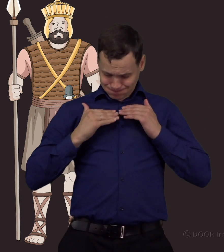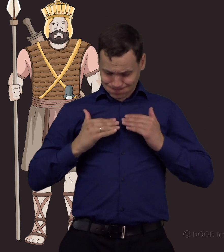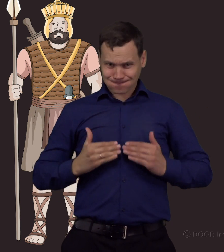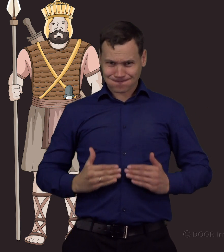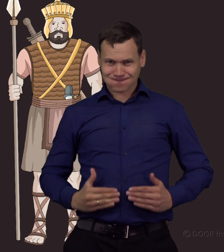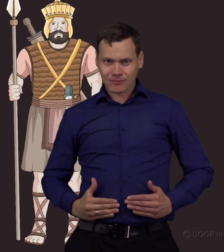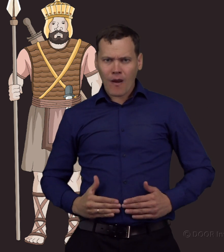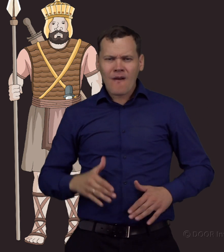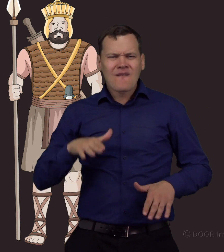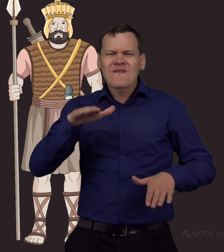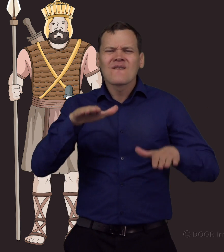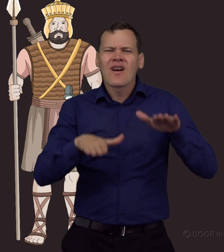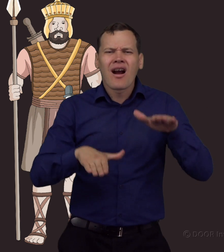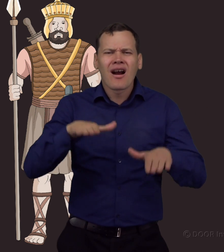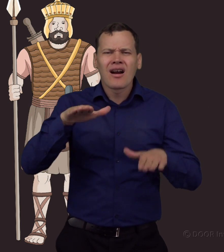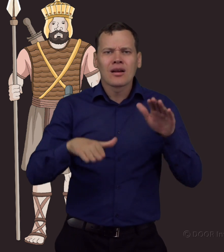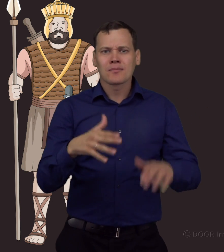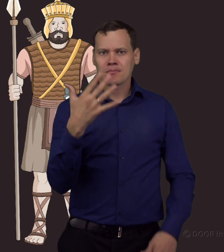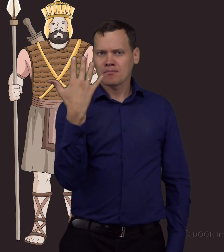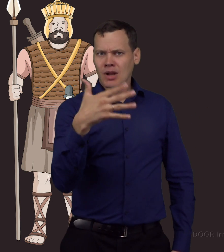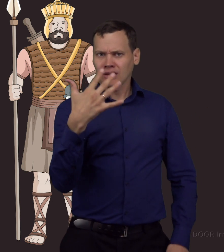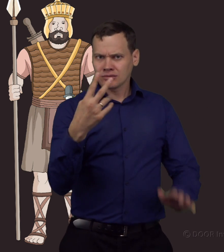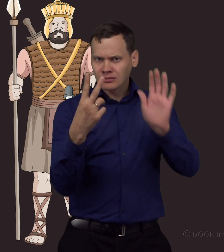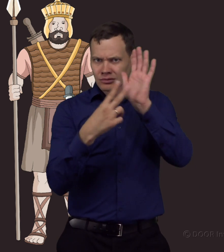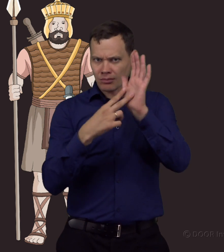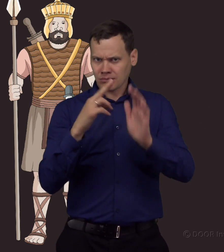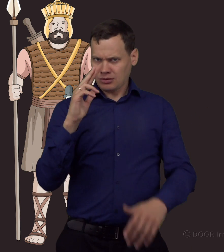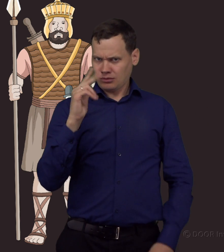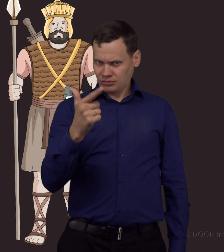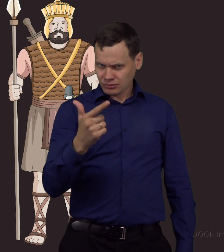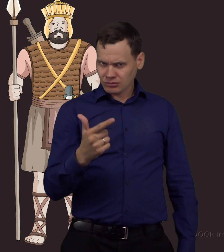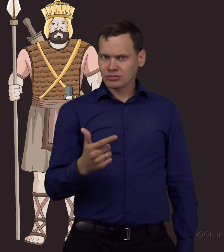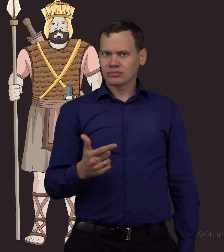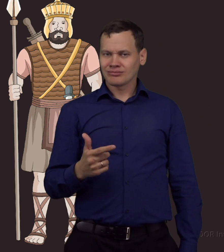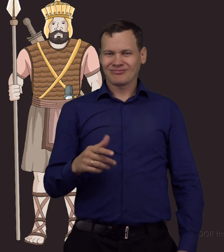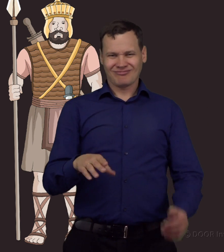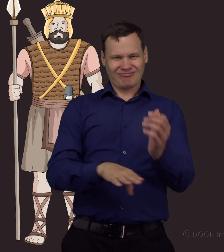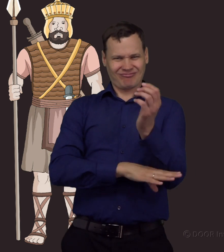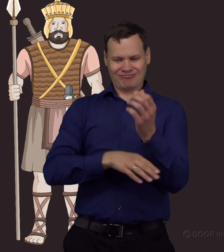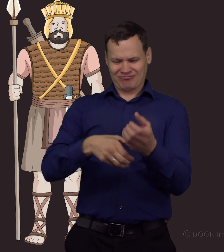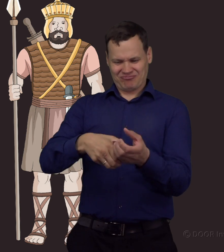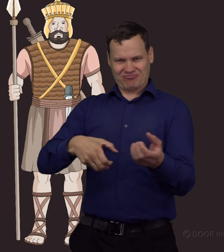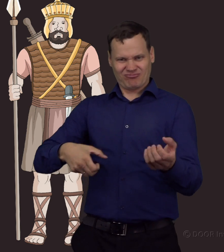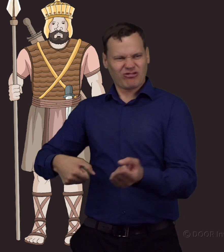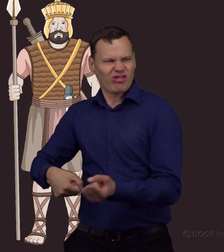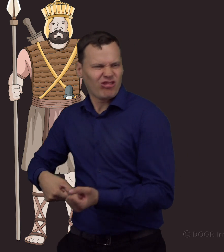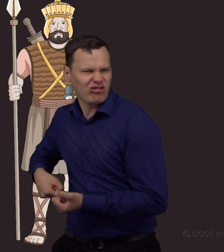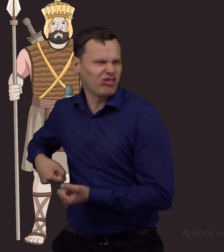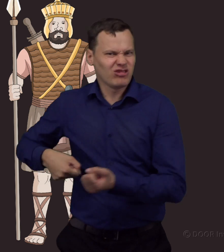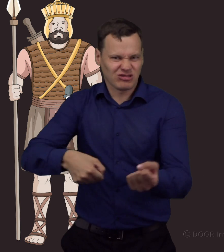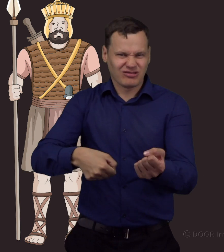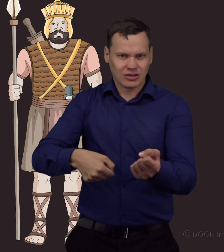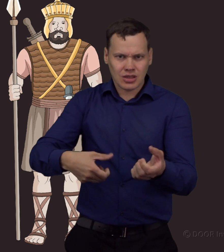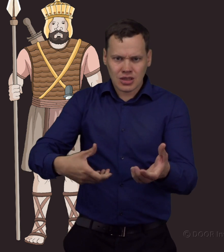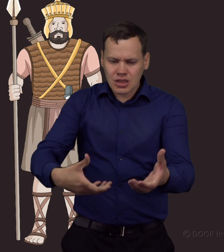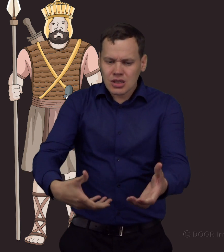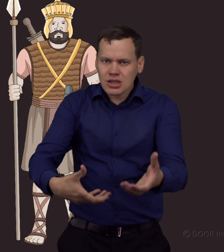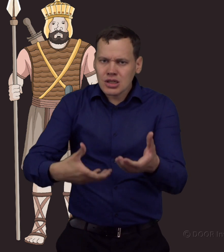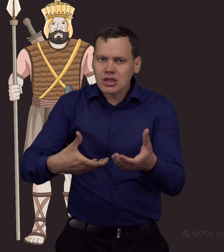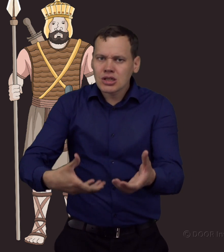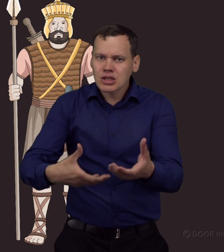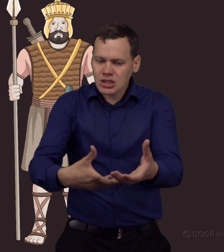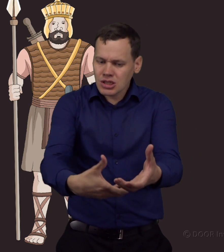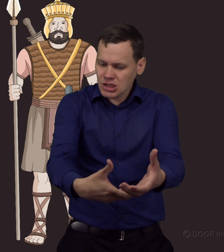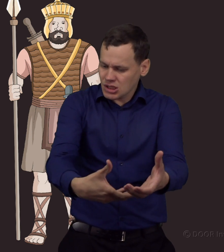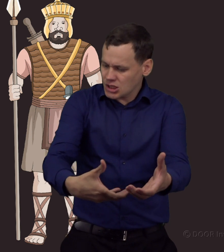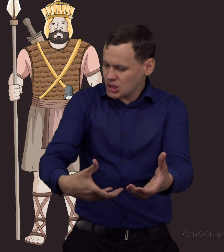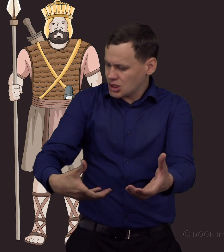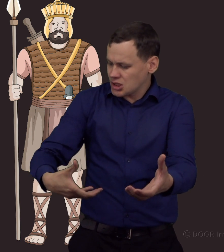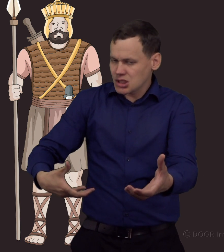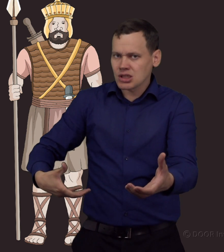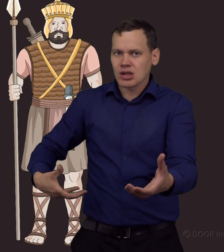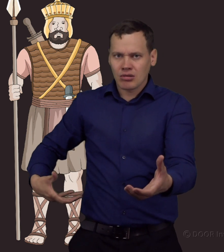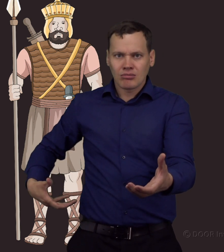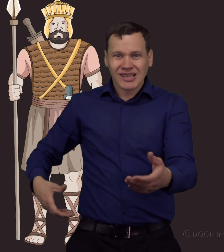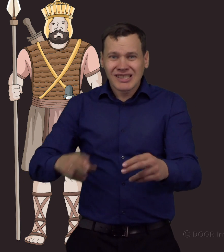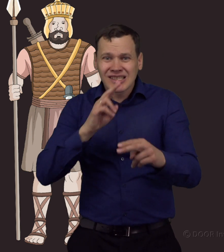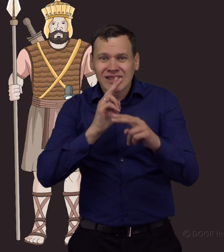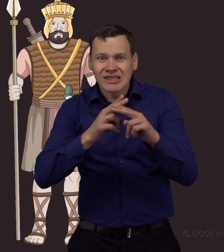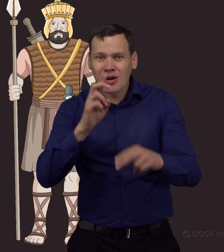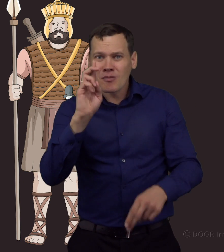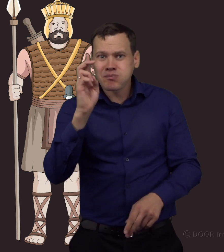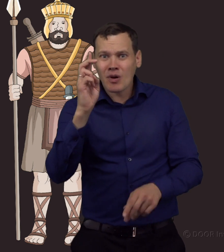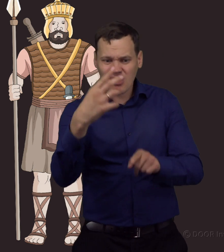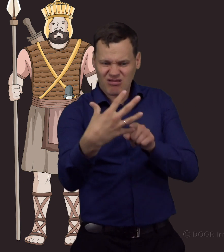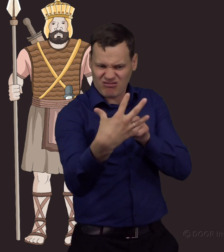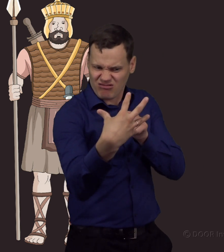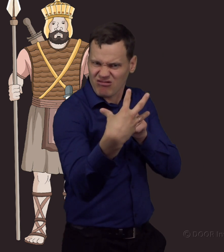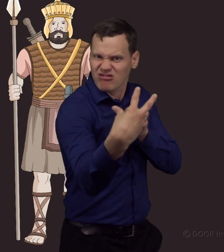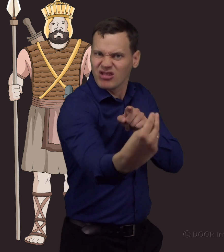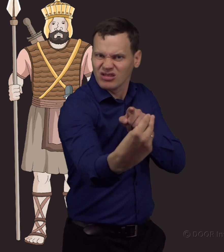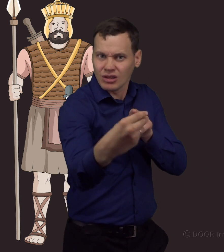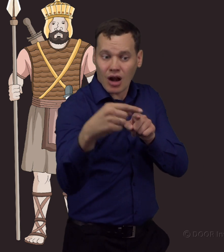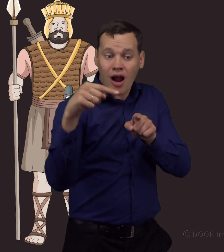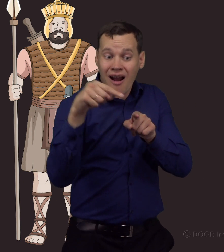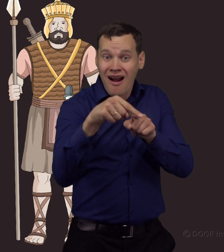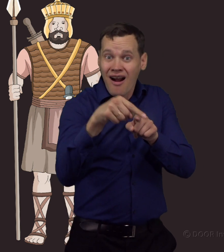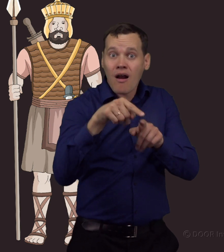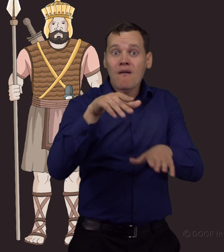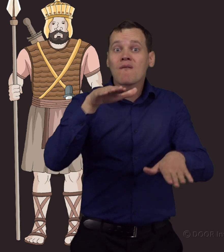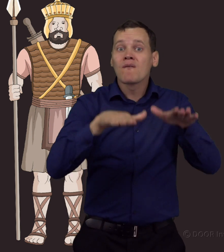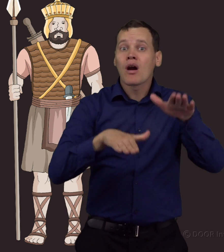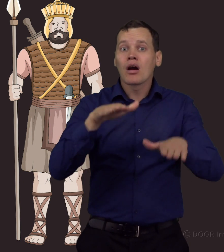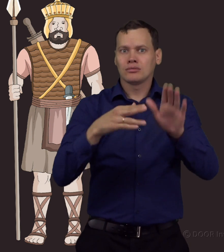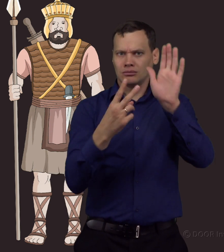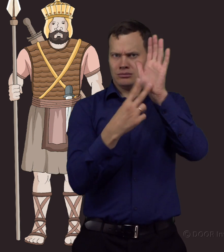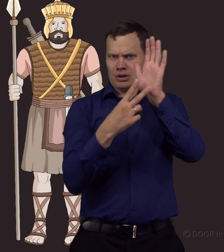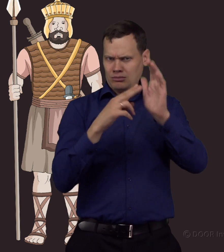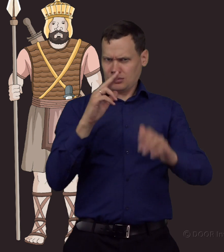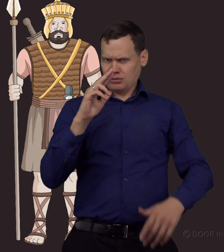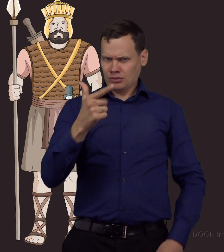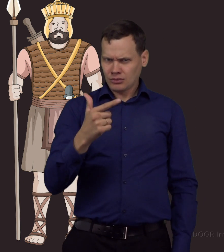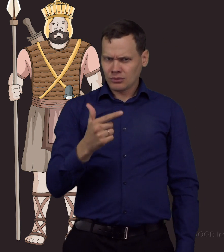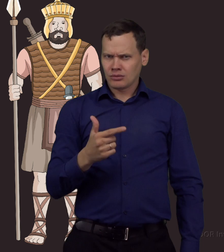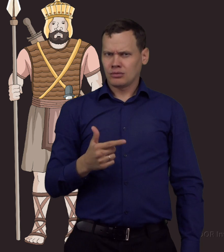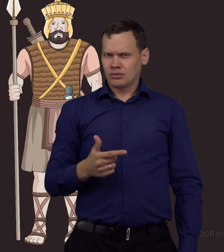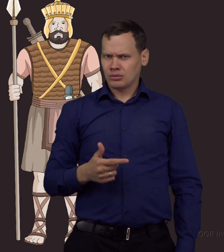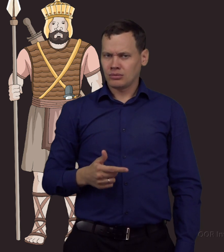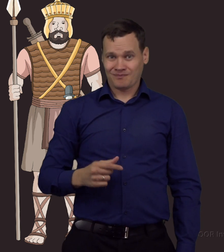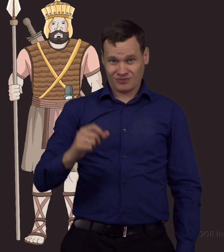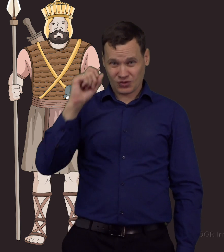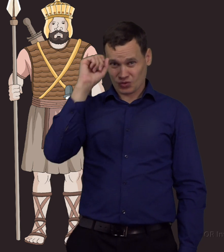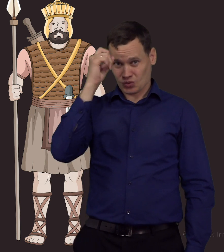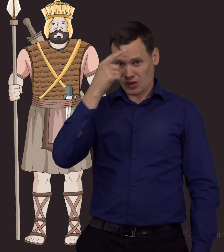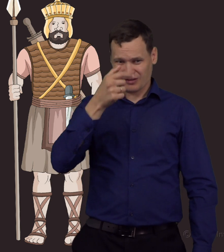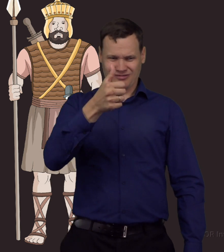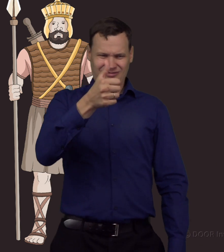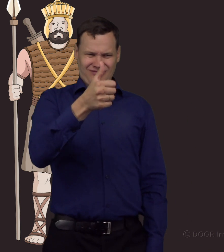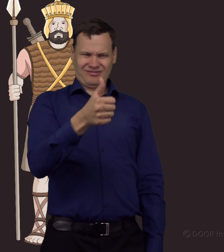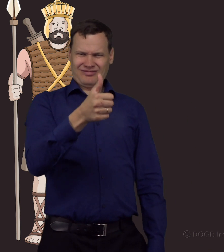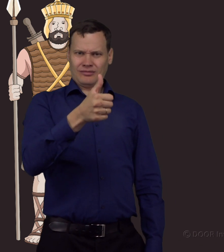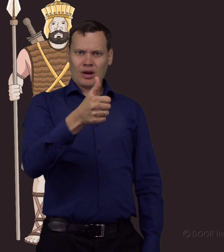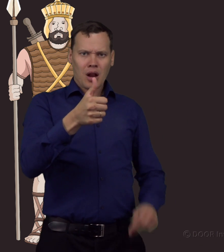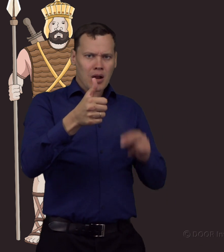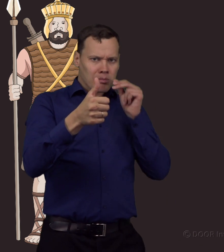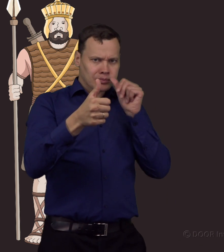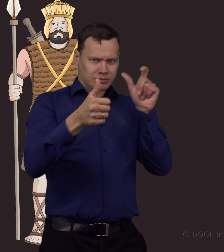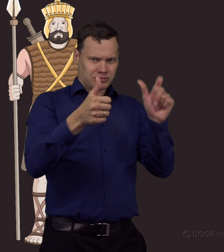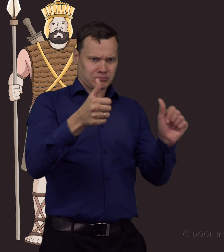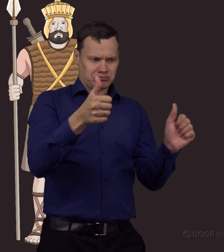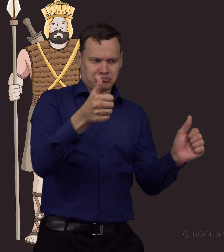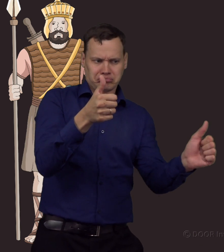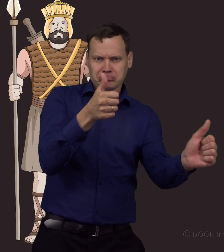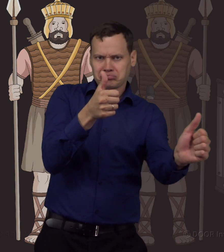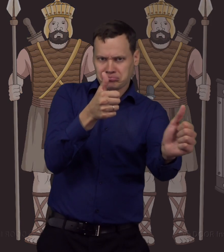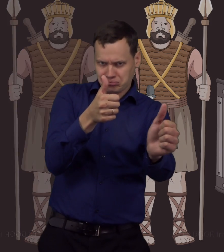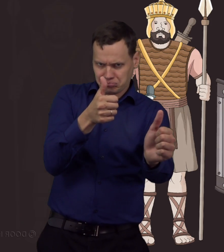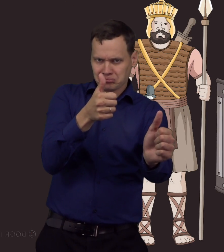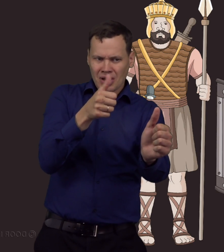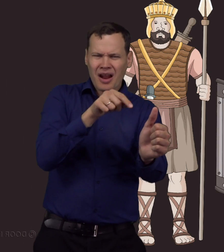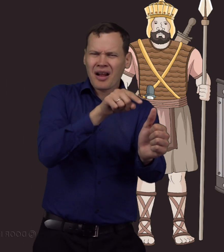The shaft of his spear was like a weaver’s beam, and its iron point weighed six hundred shekels.